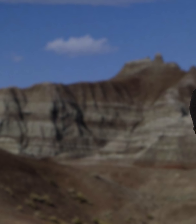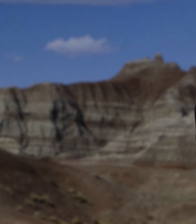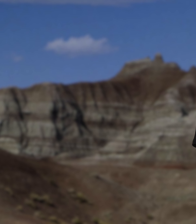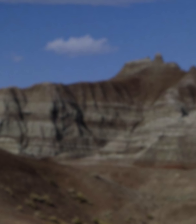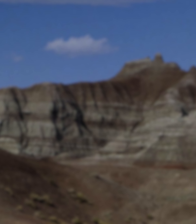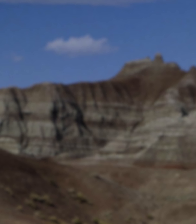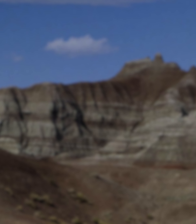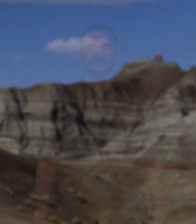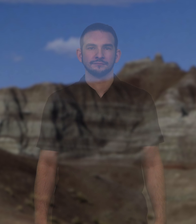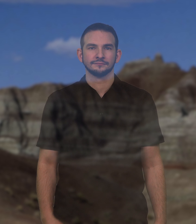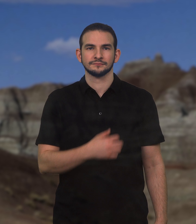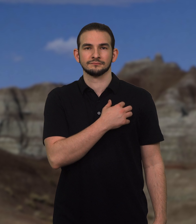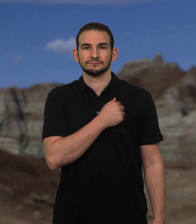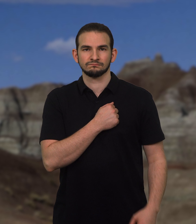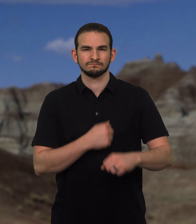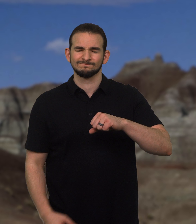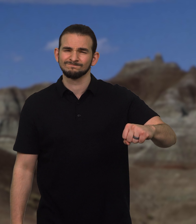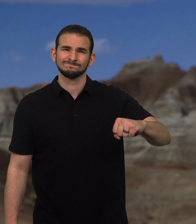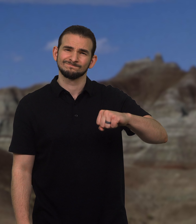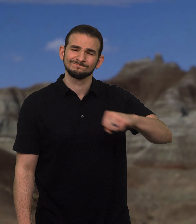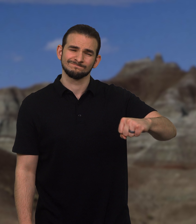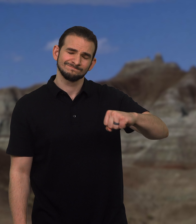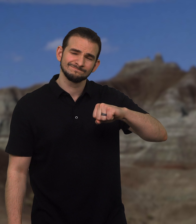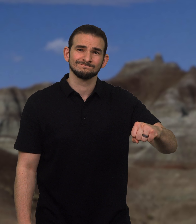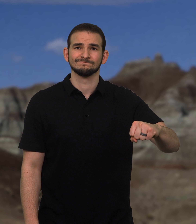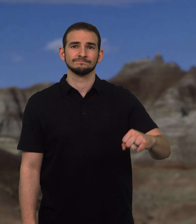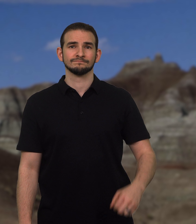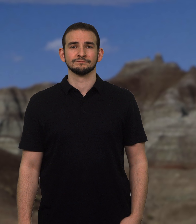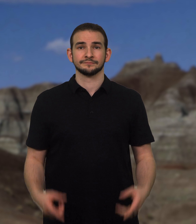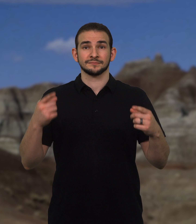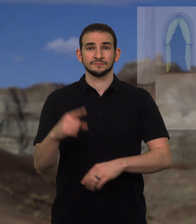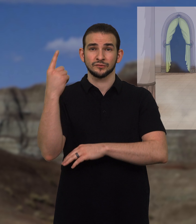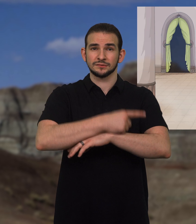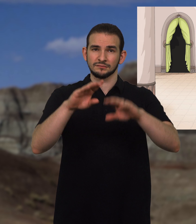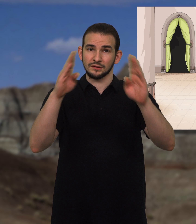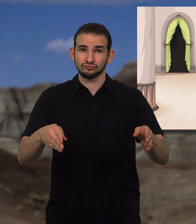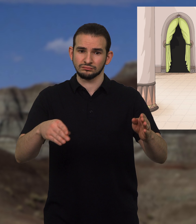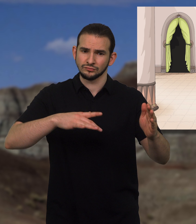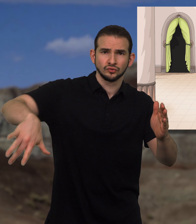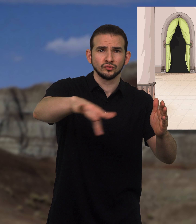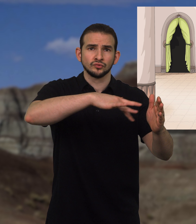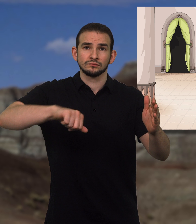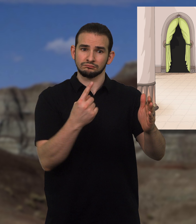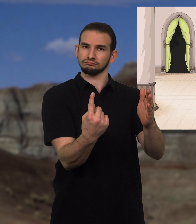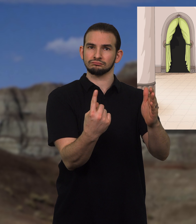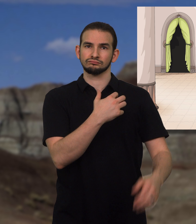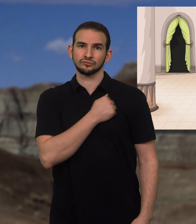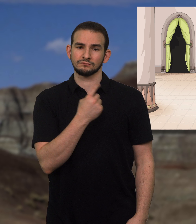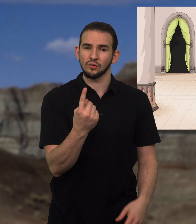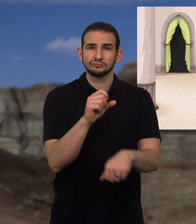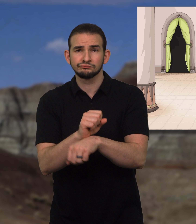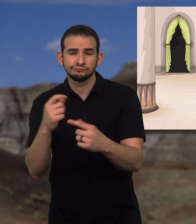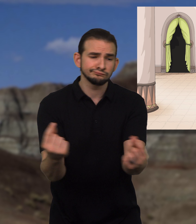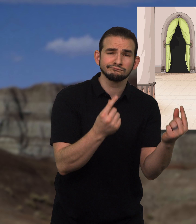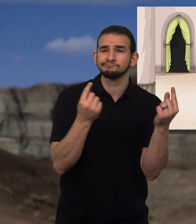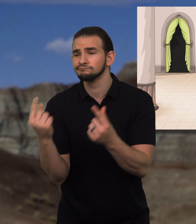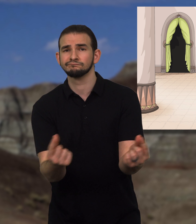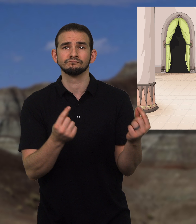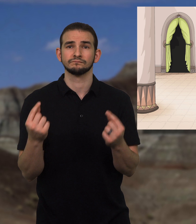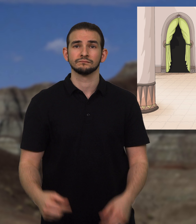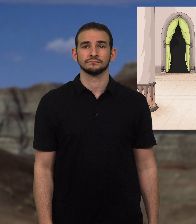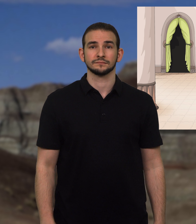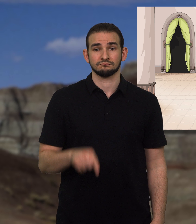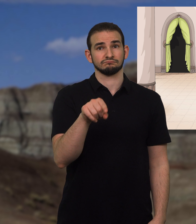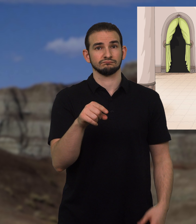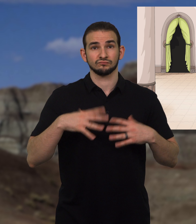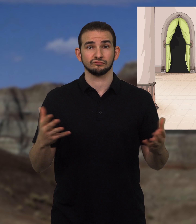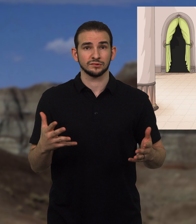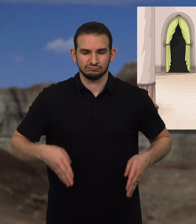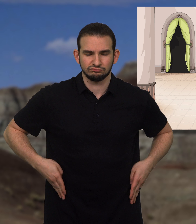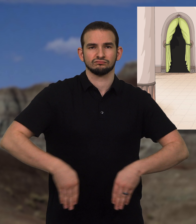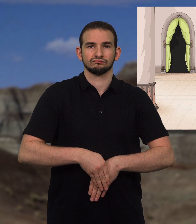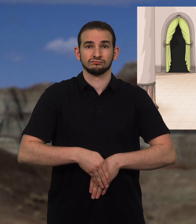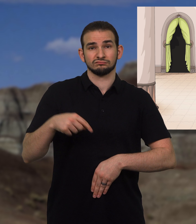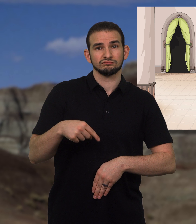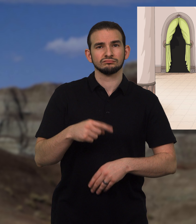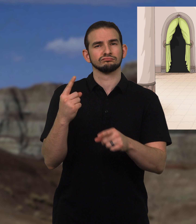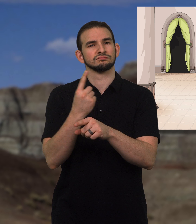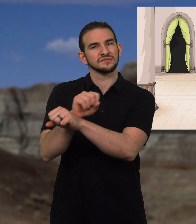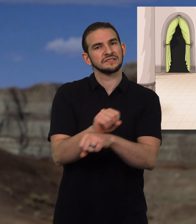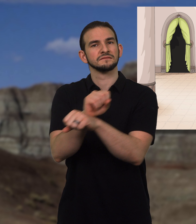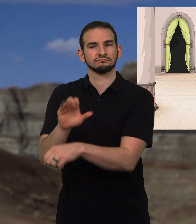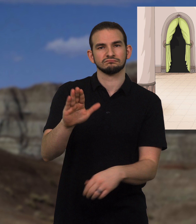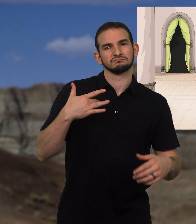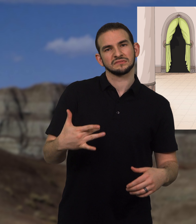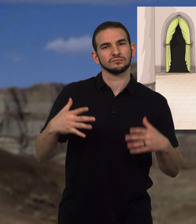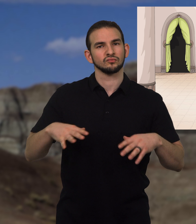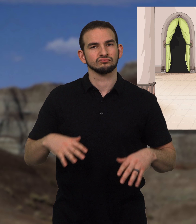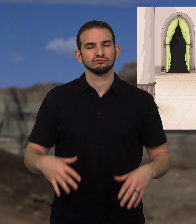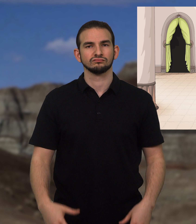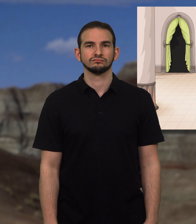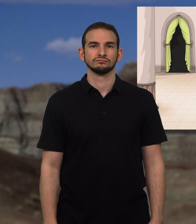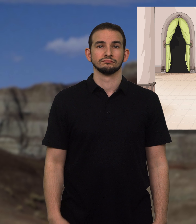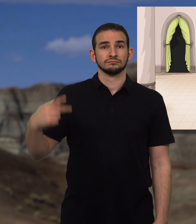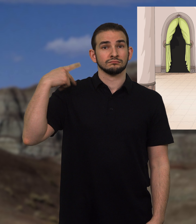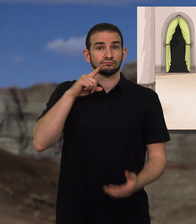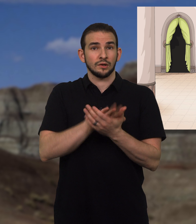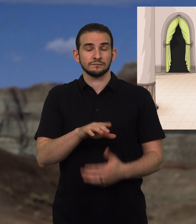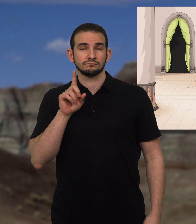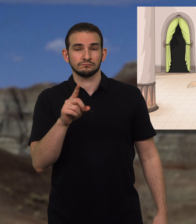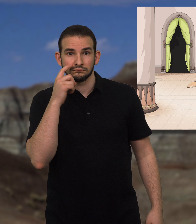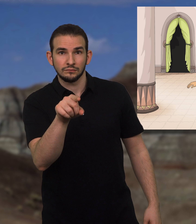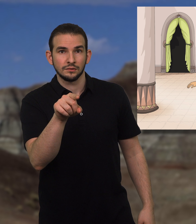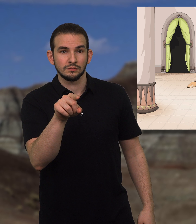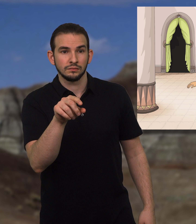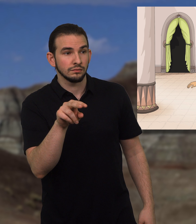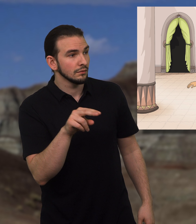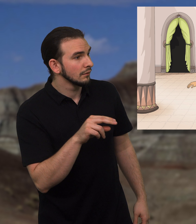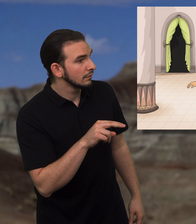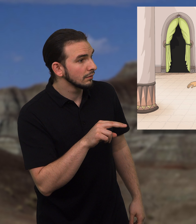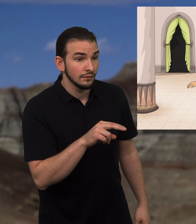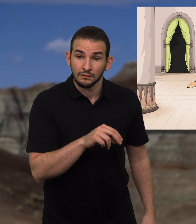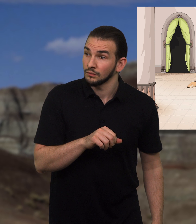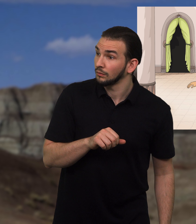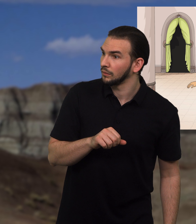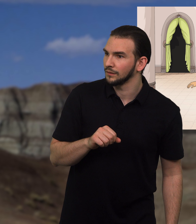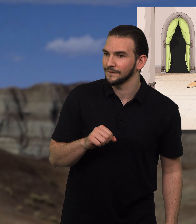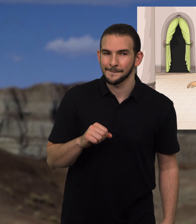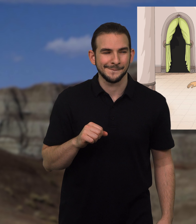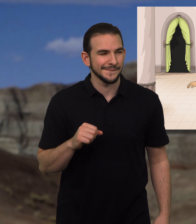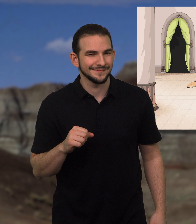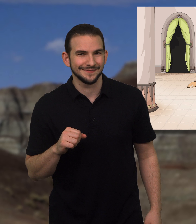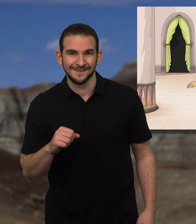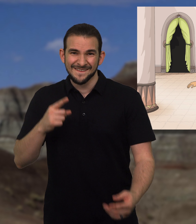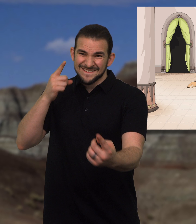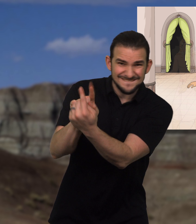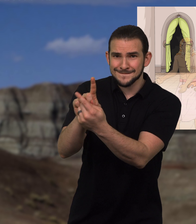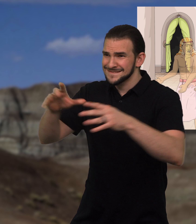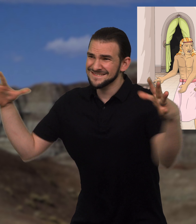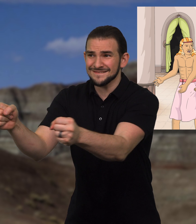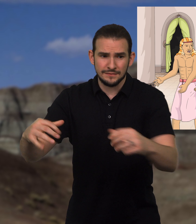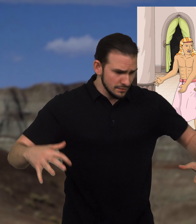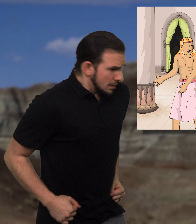One day, however, Joseph went into the house to attend to his work, and not a single household servant was inside.